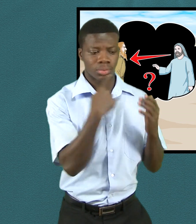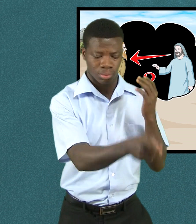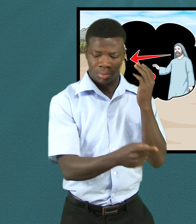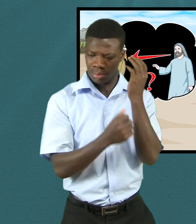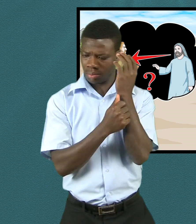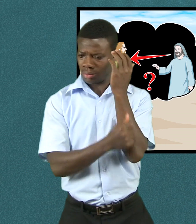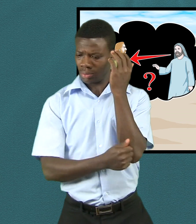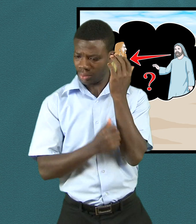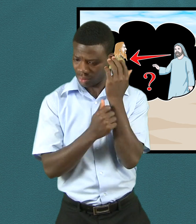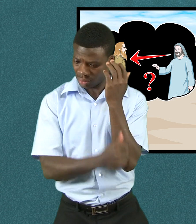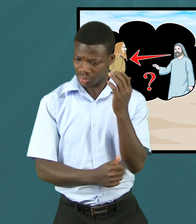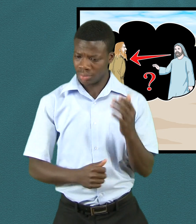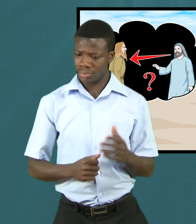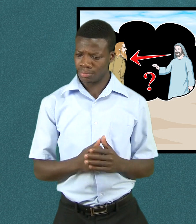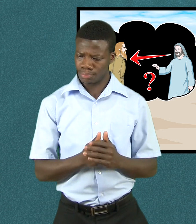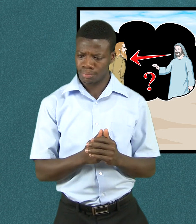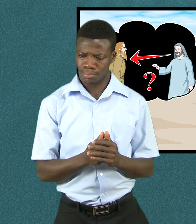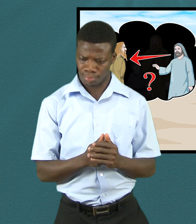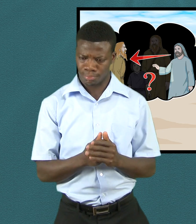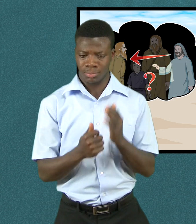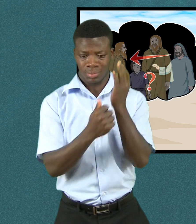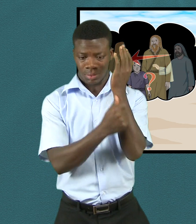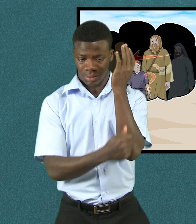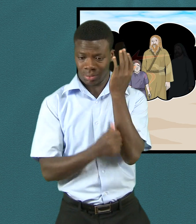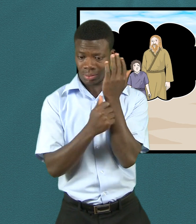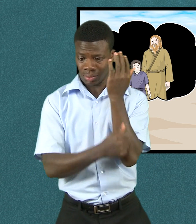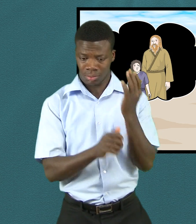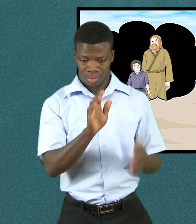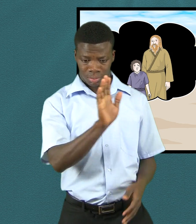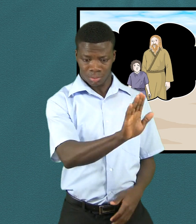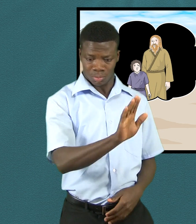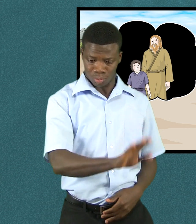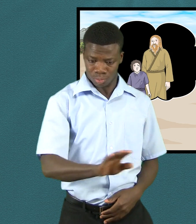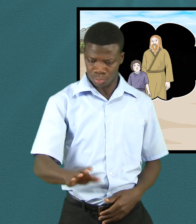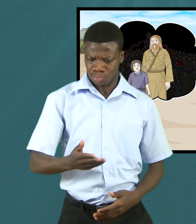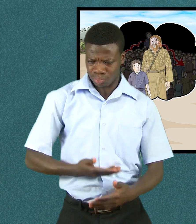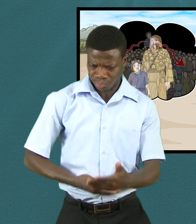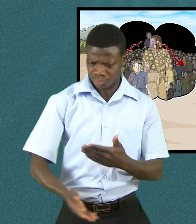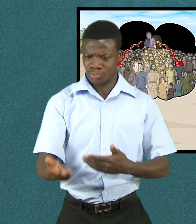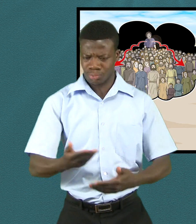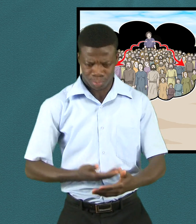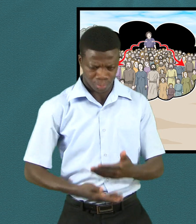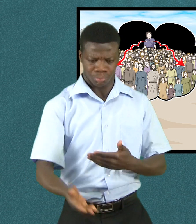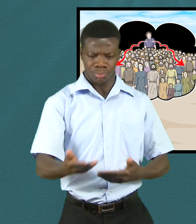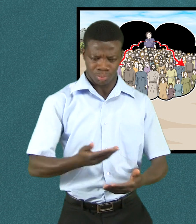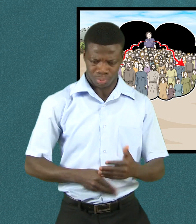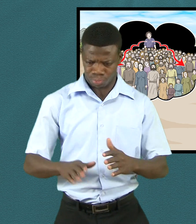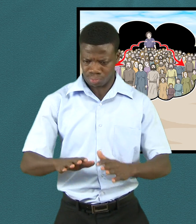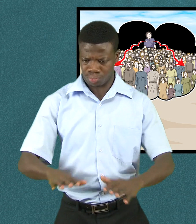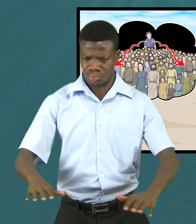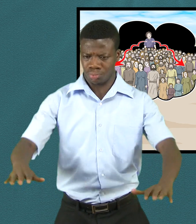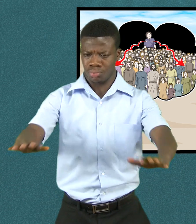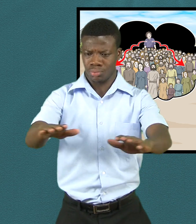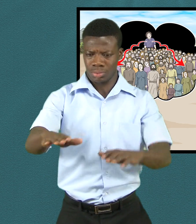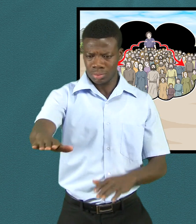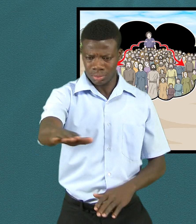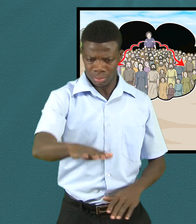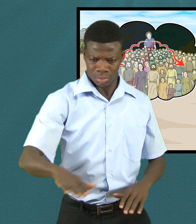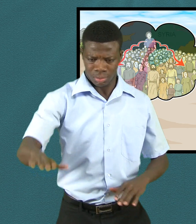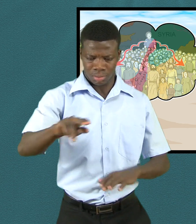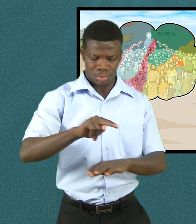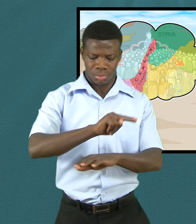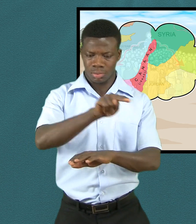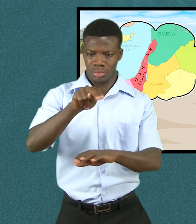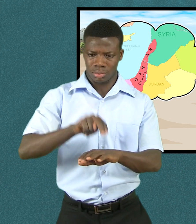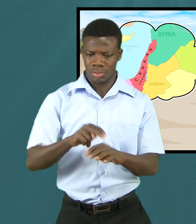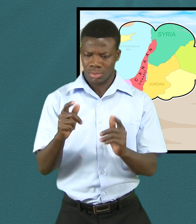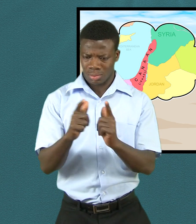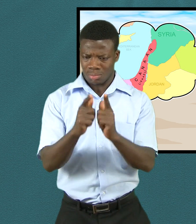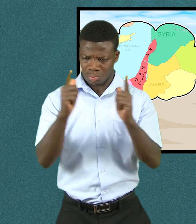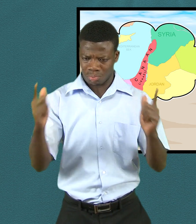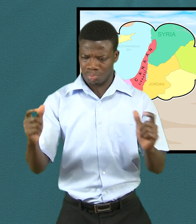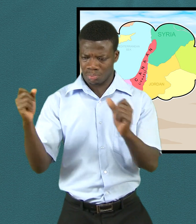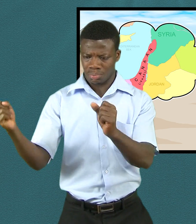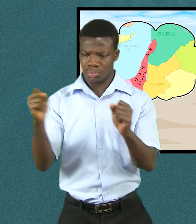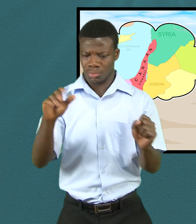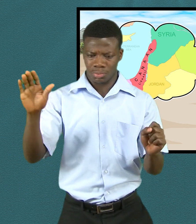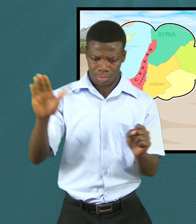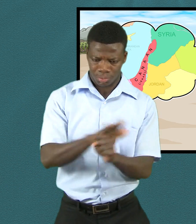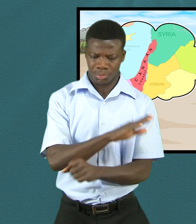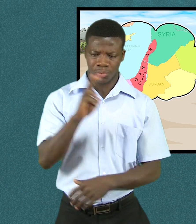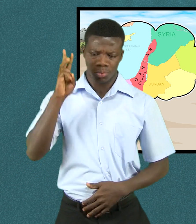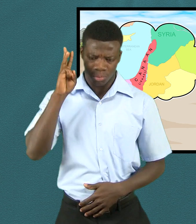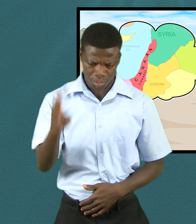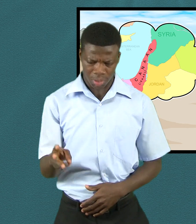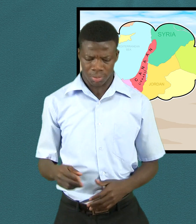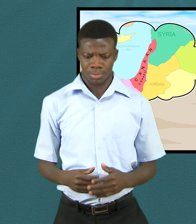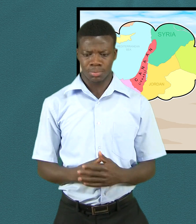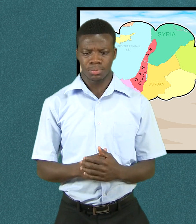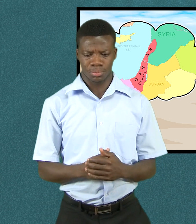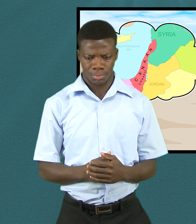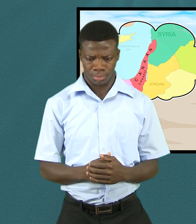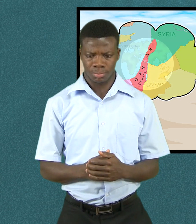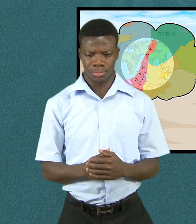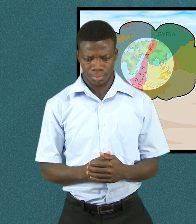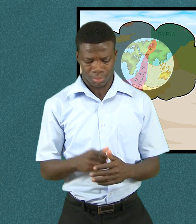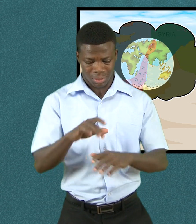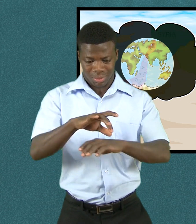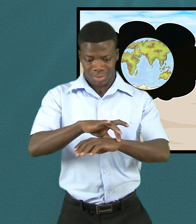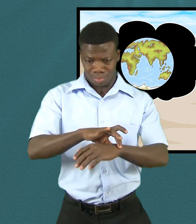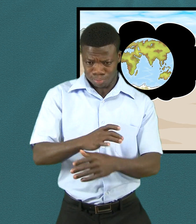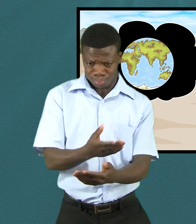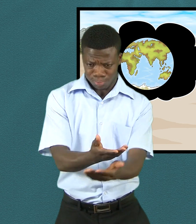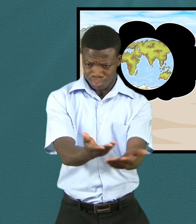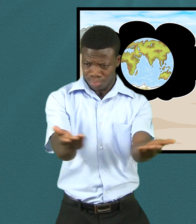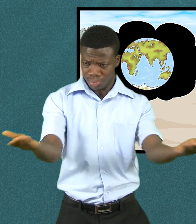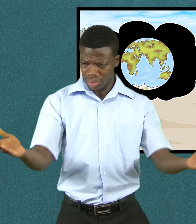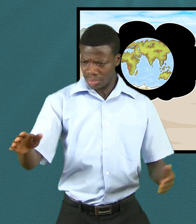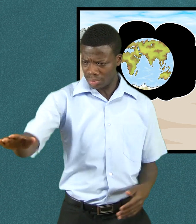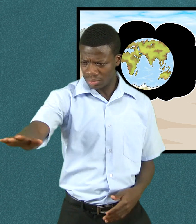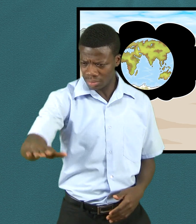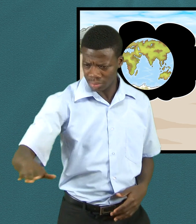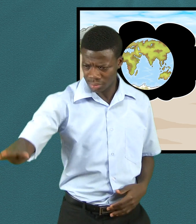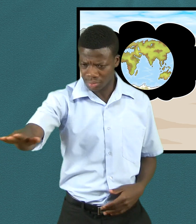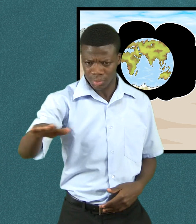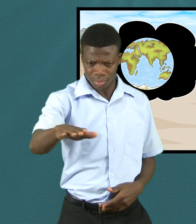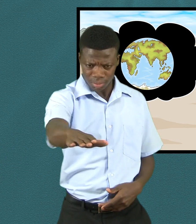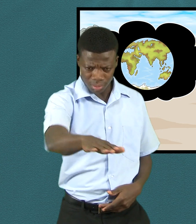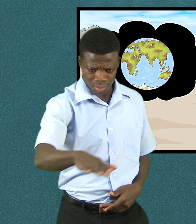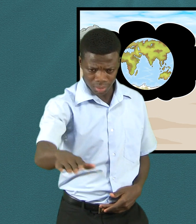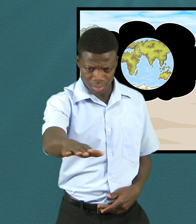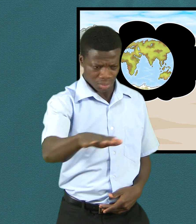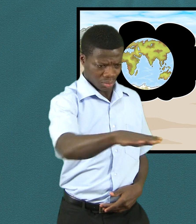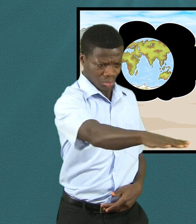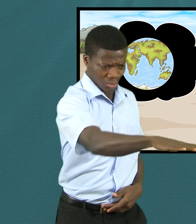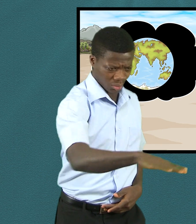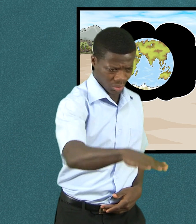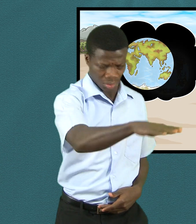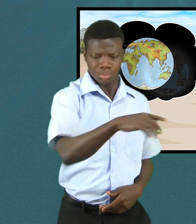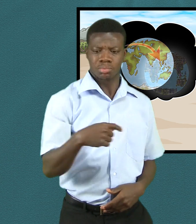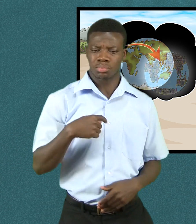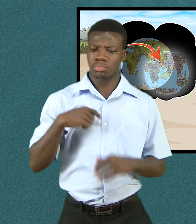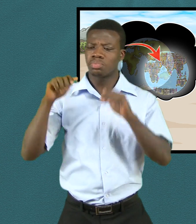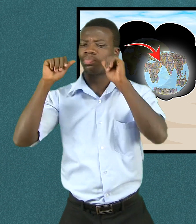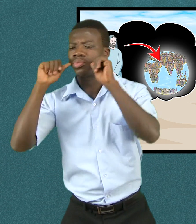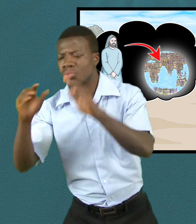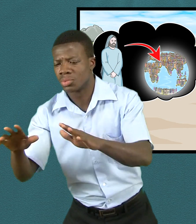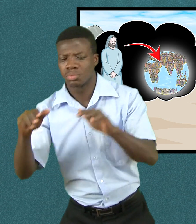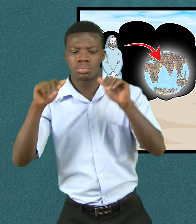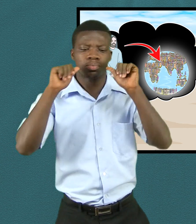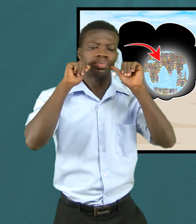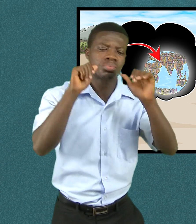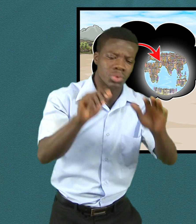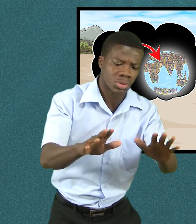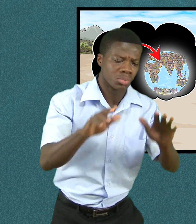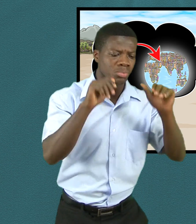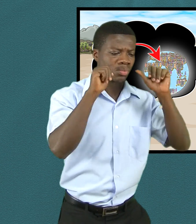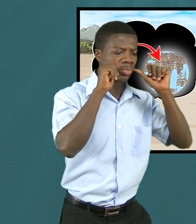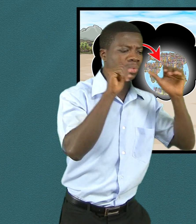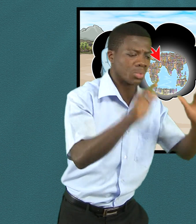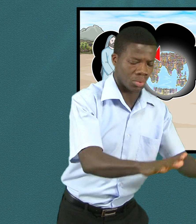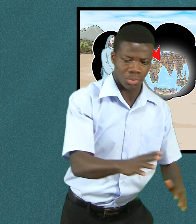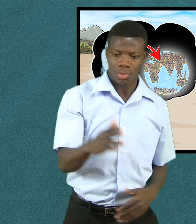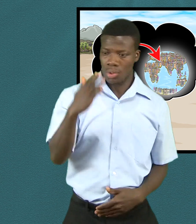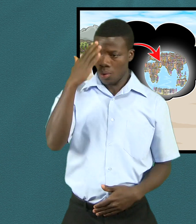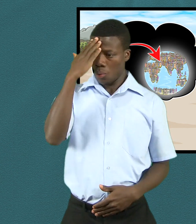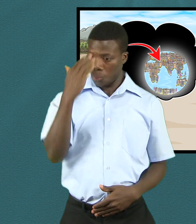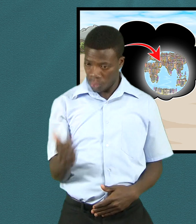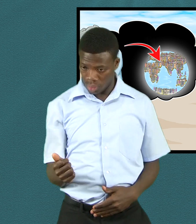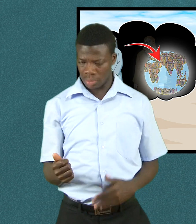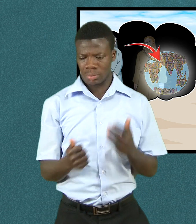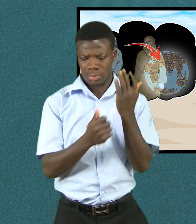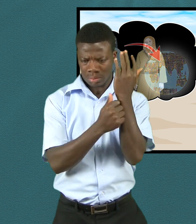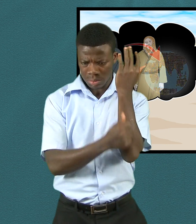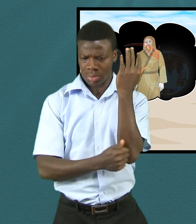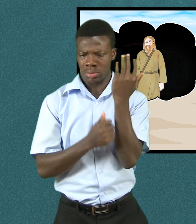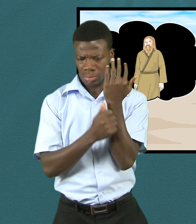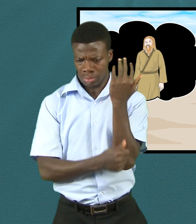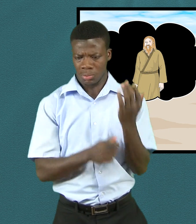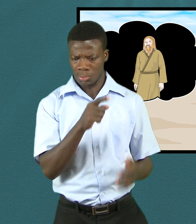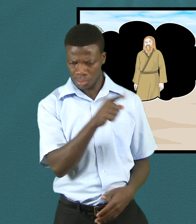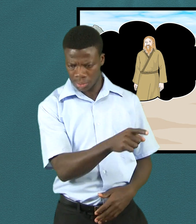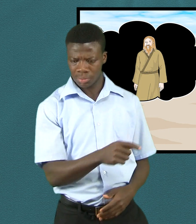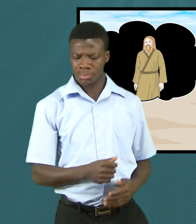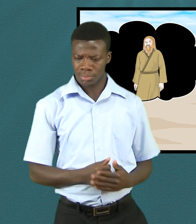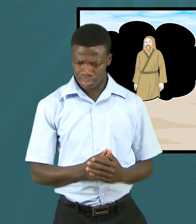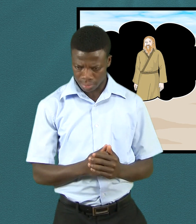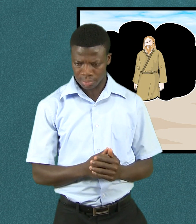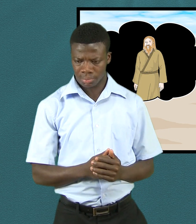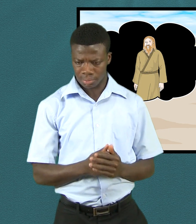Abraham will surely become a great and powerful nation, and through him all the nations of the earth will be blessed.